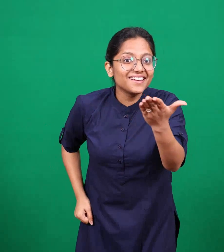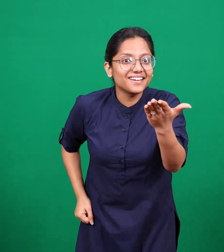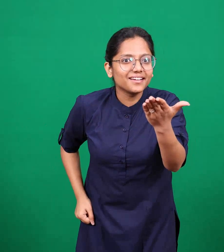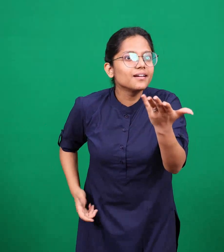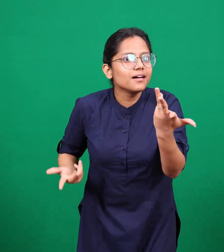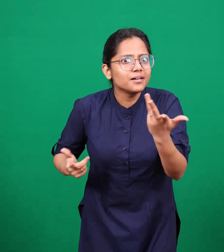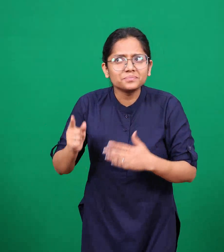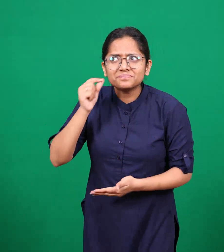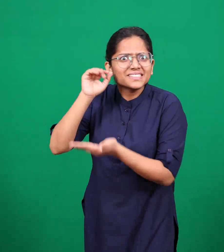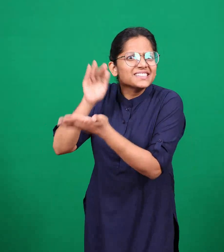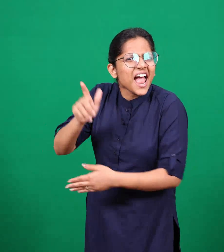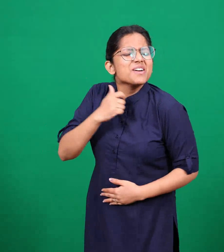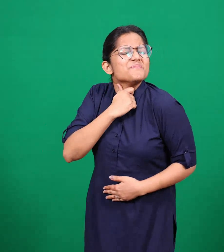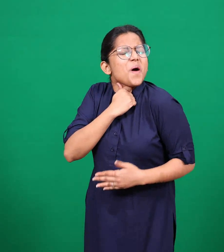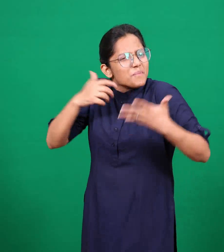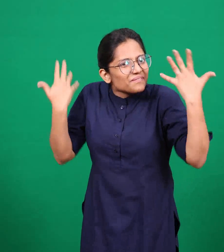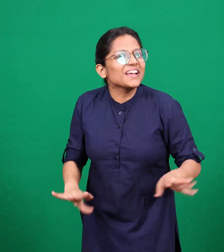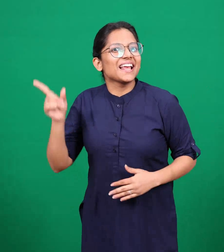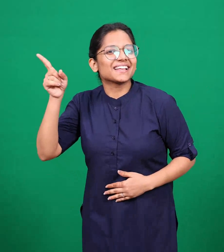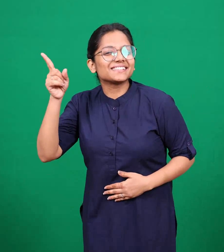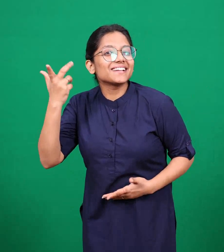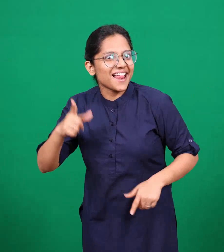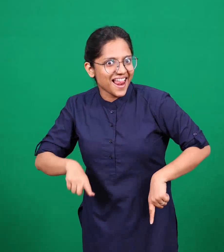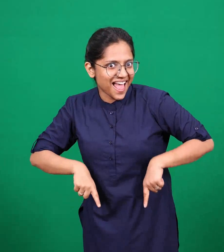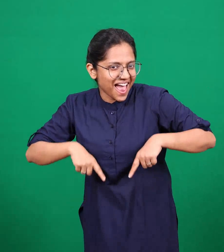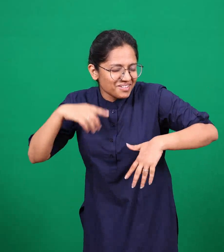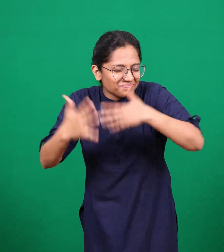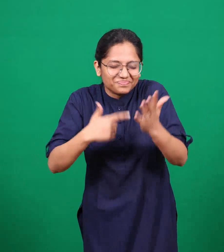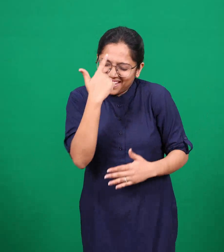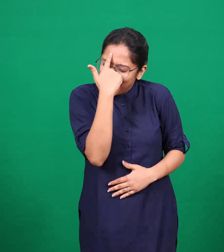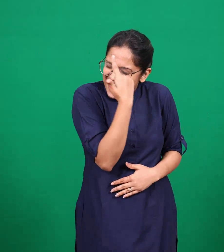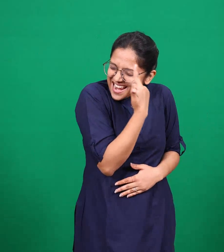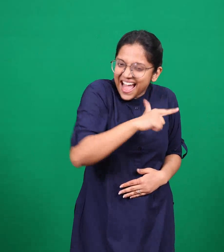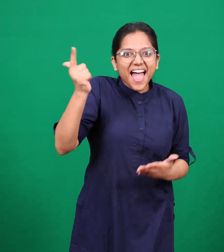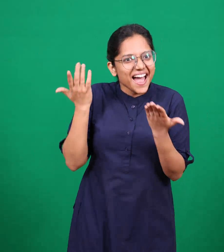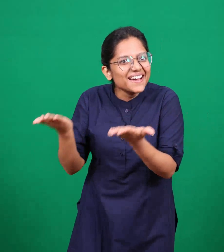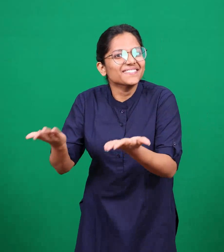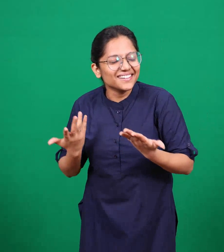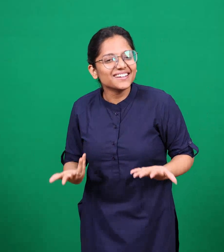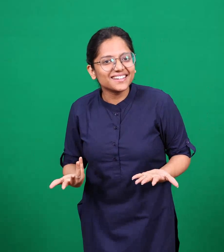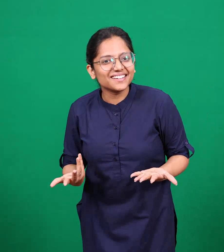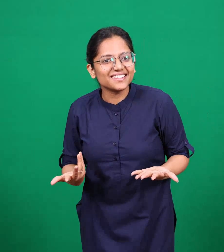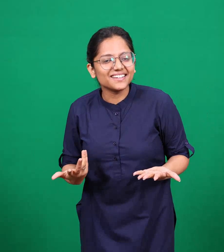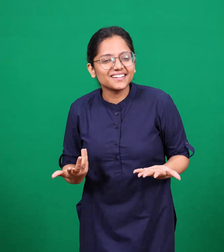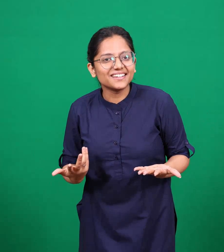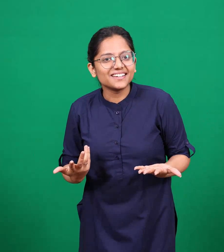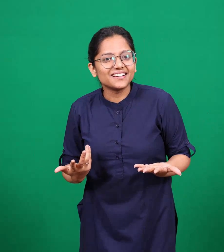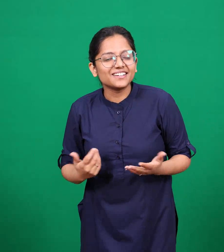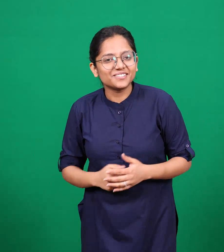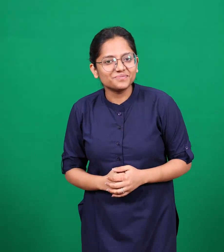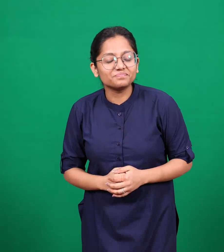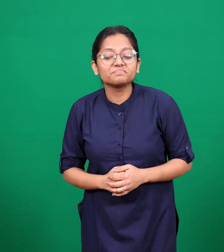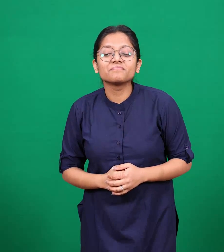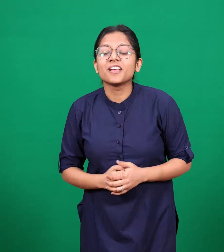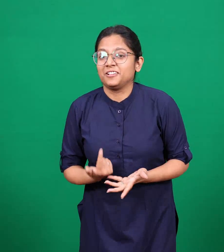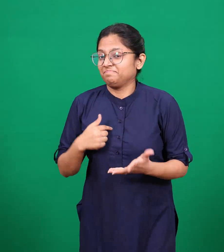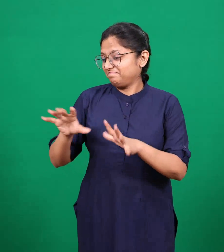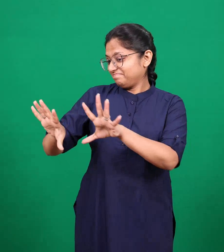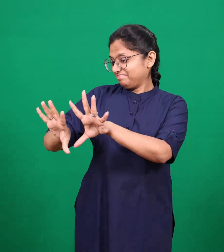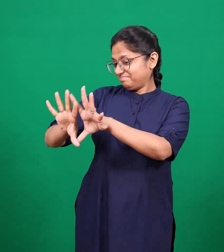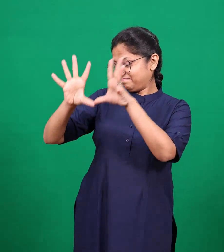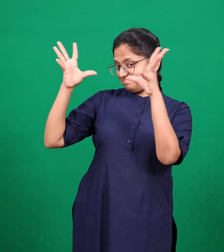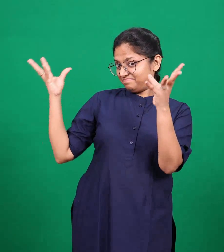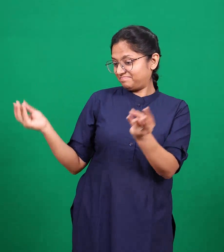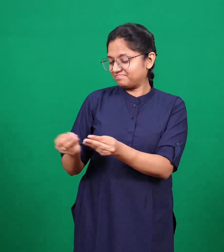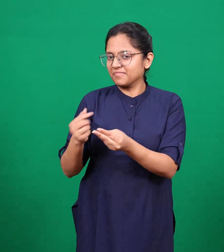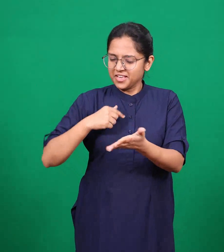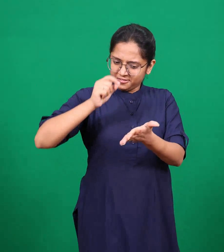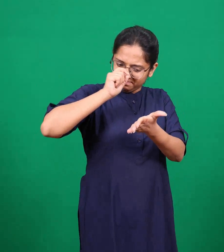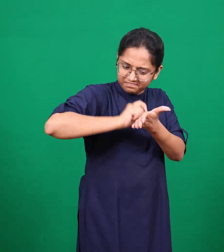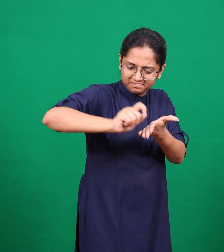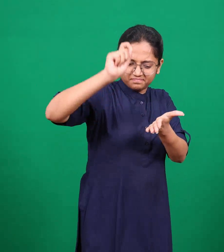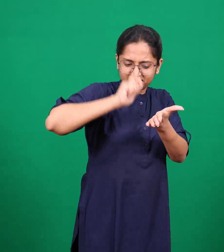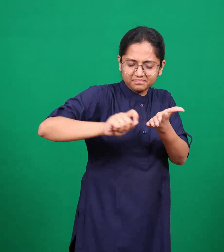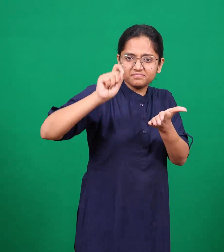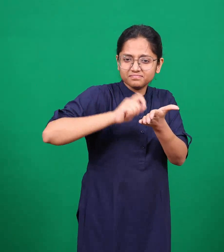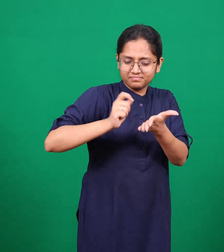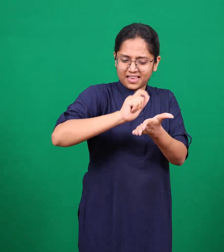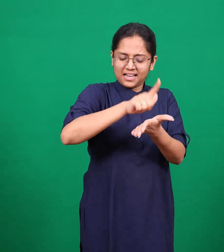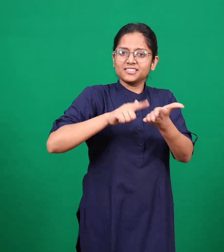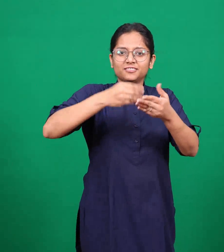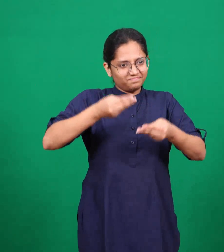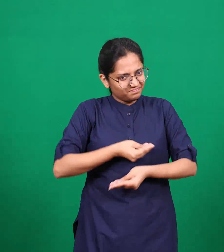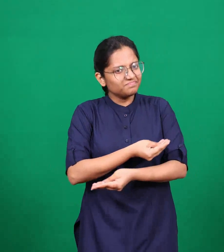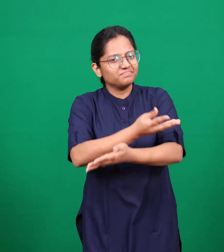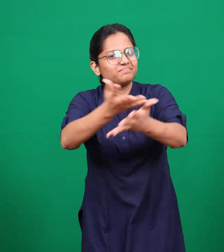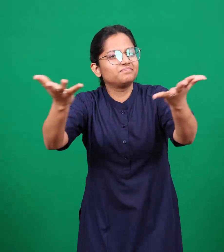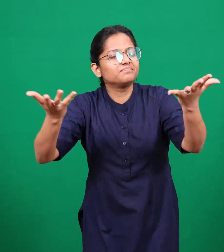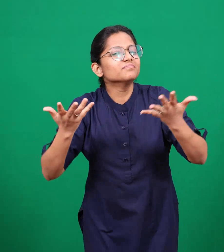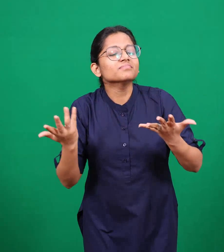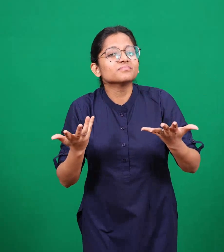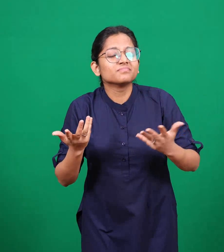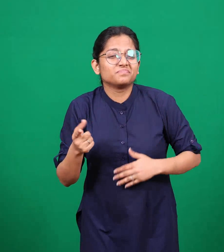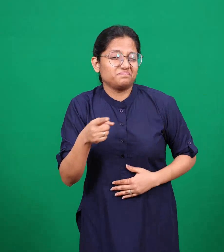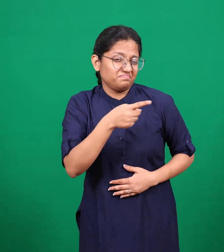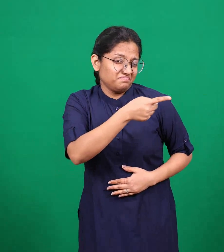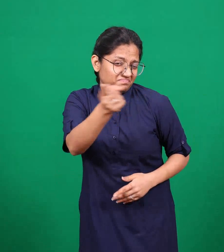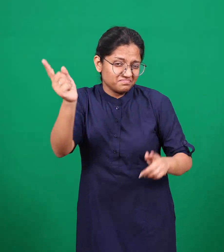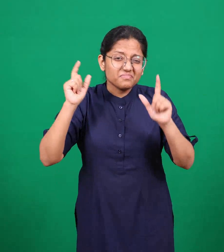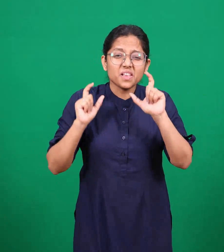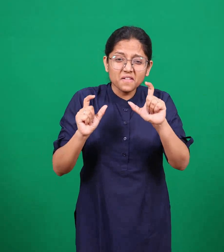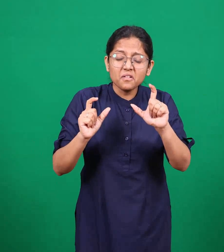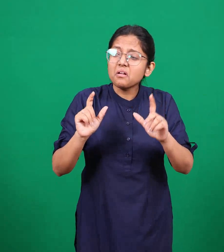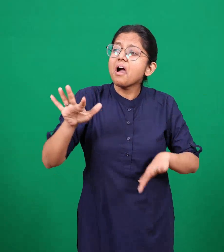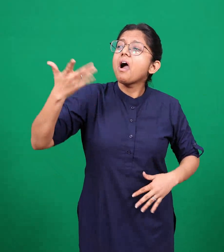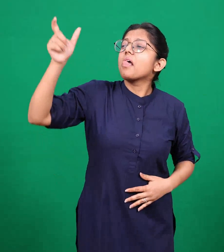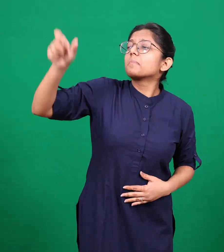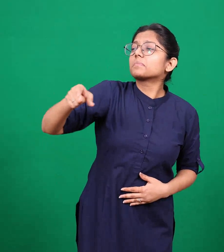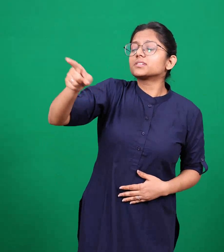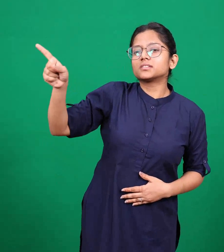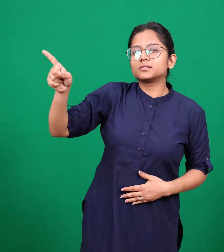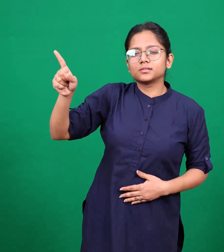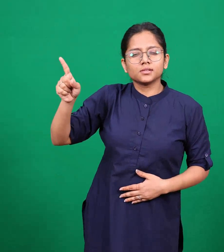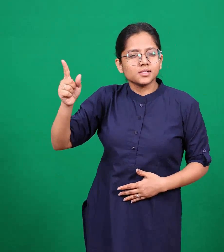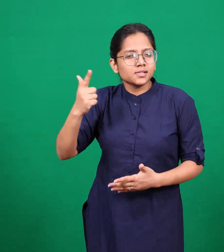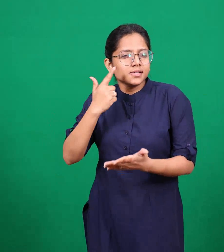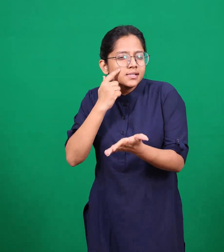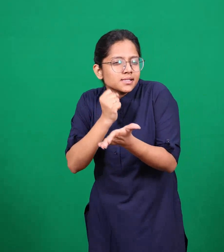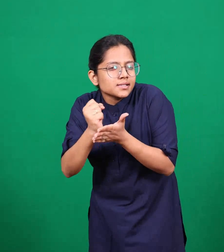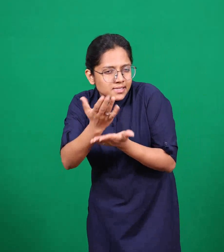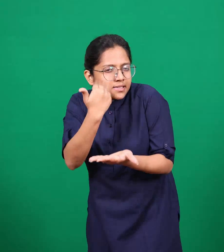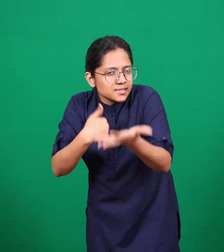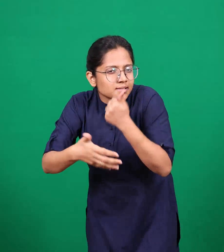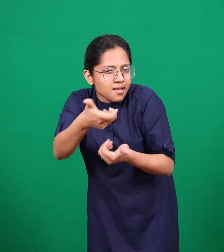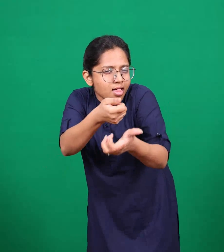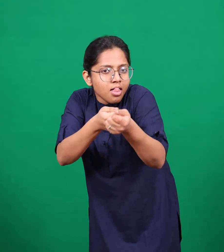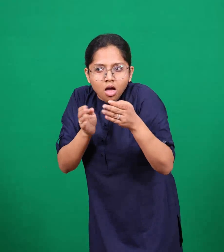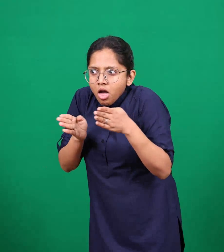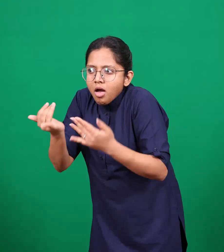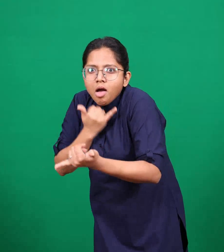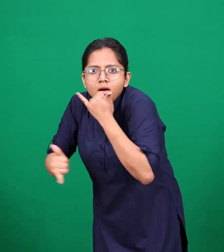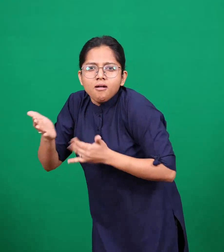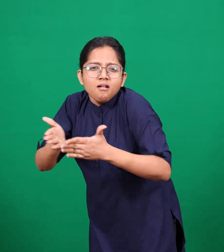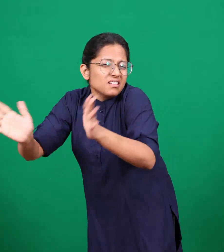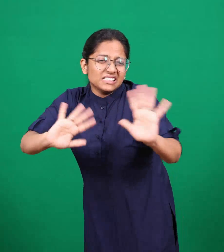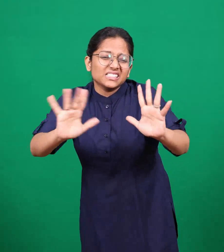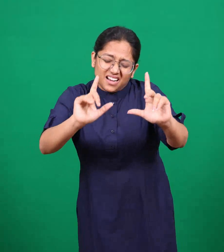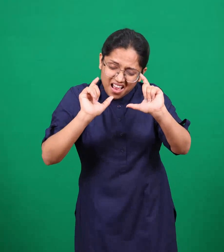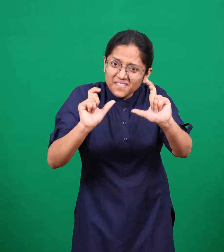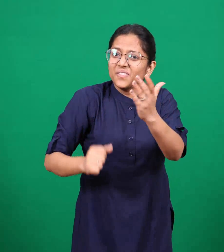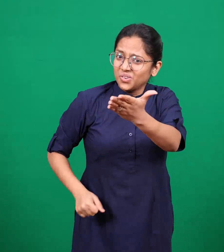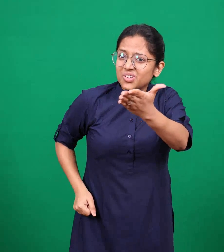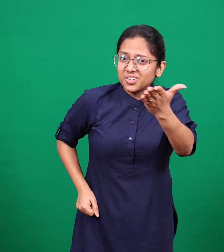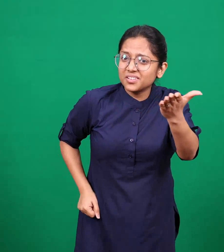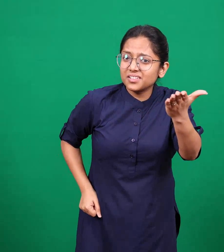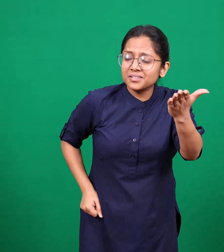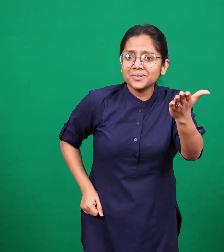And this is the promise that He Himself made to us: eternal life.